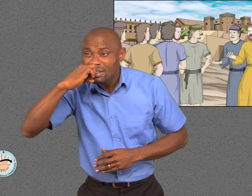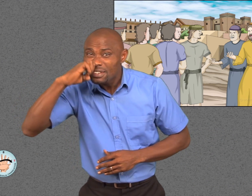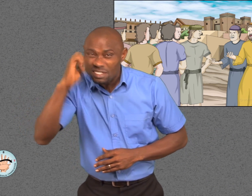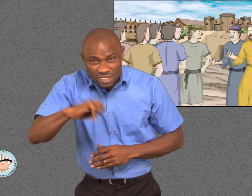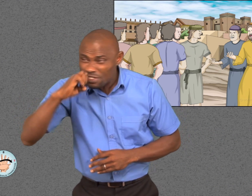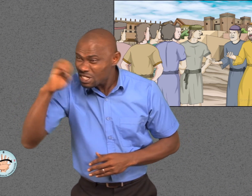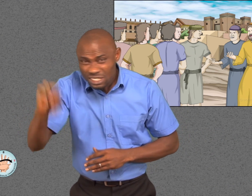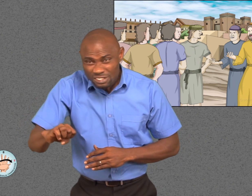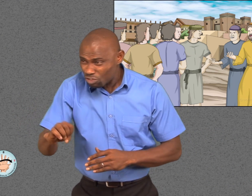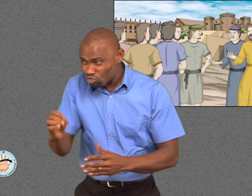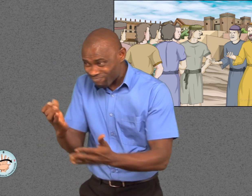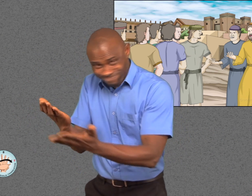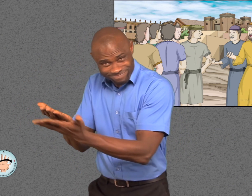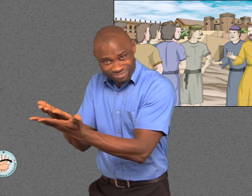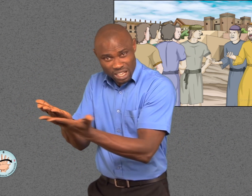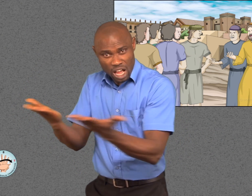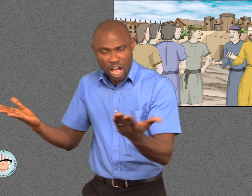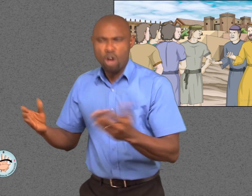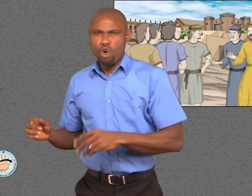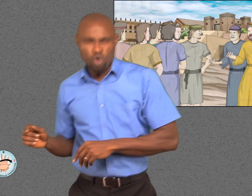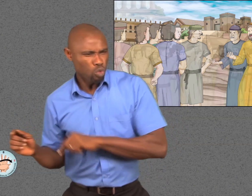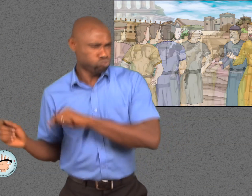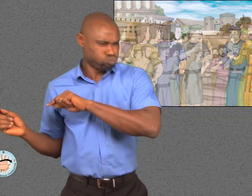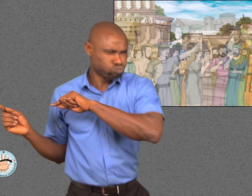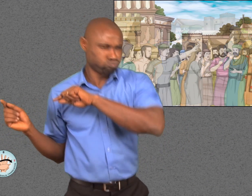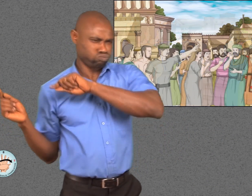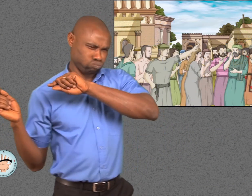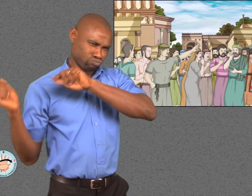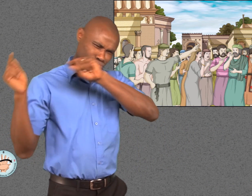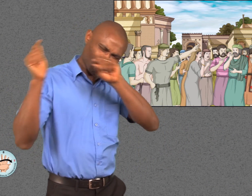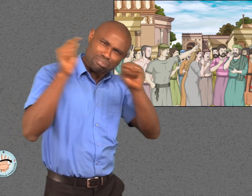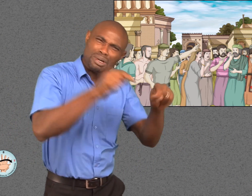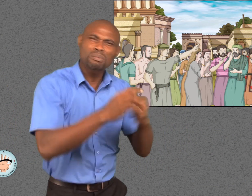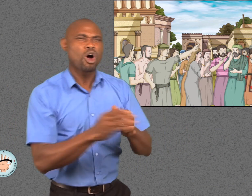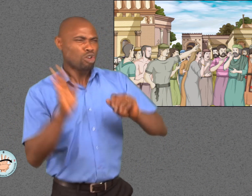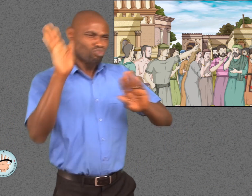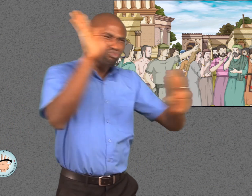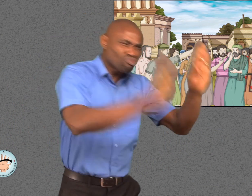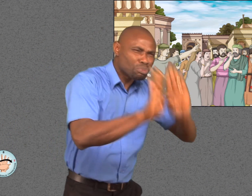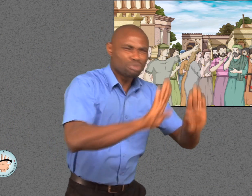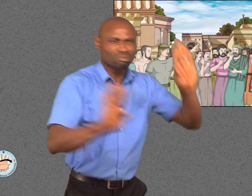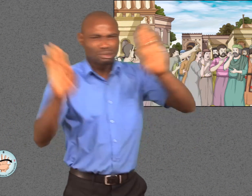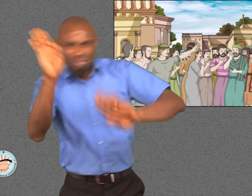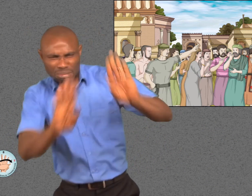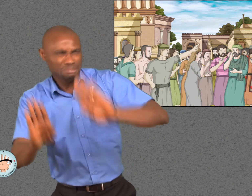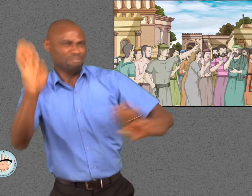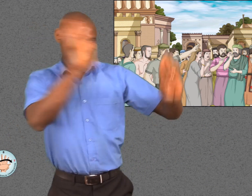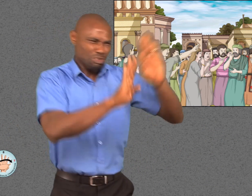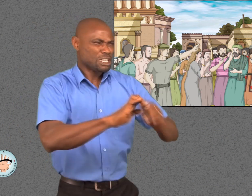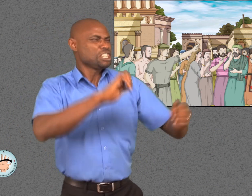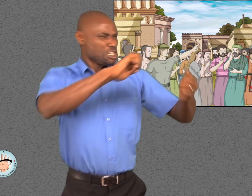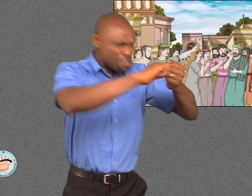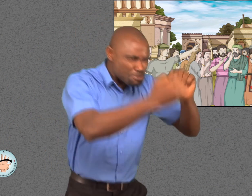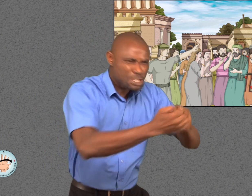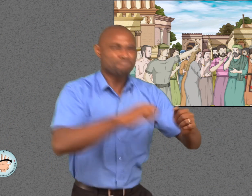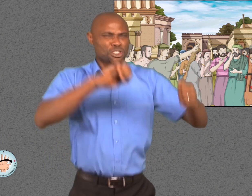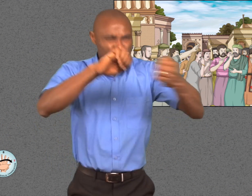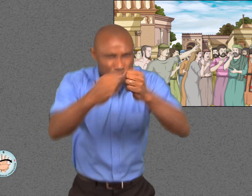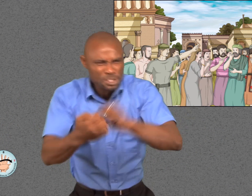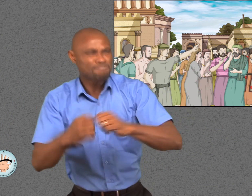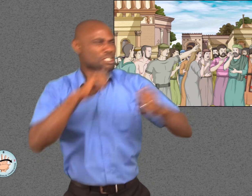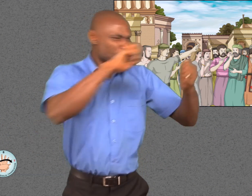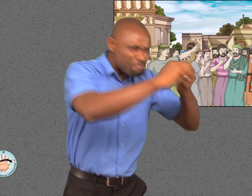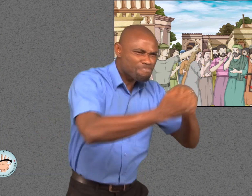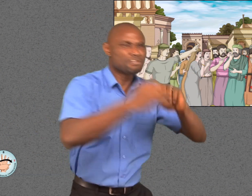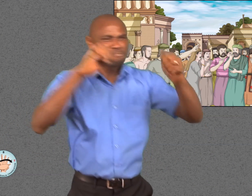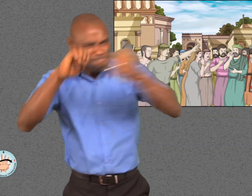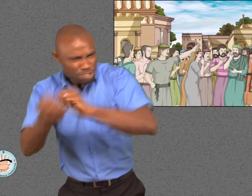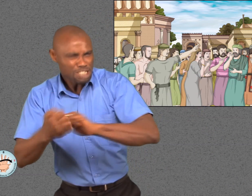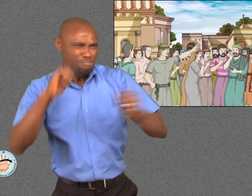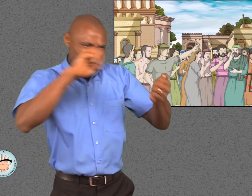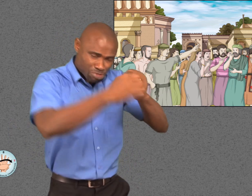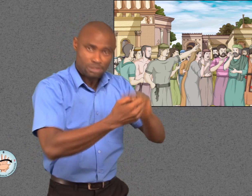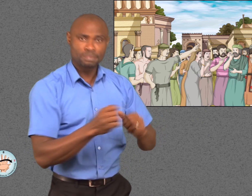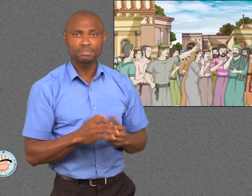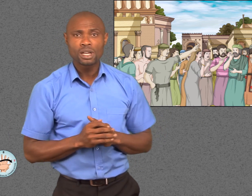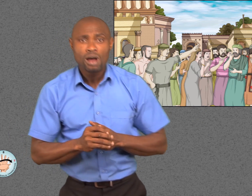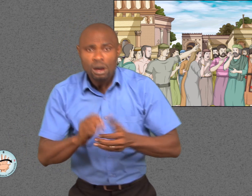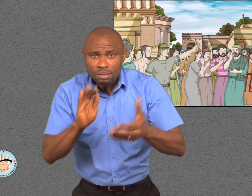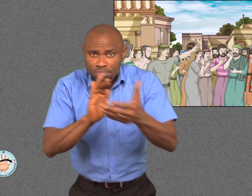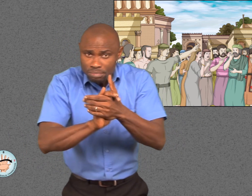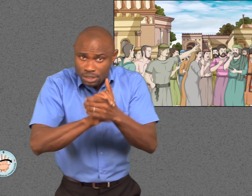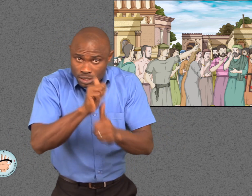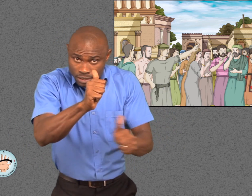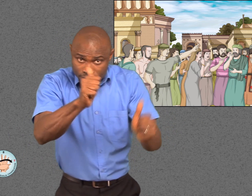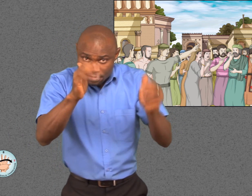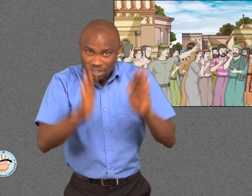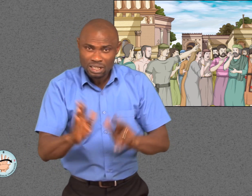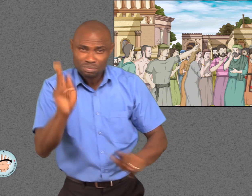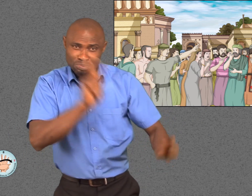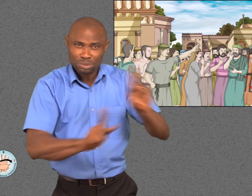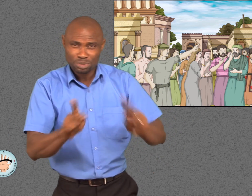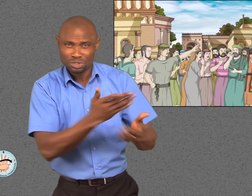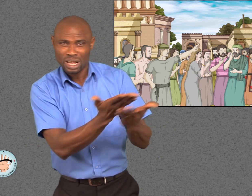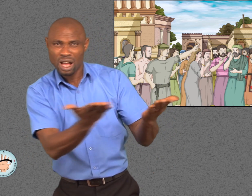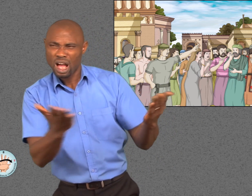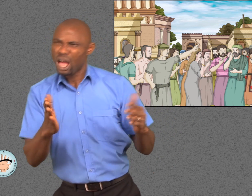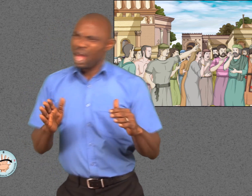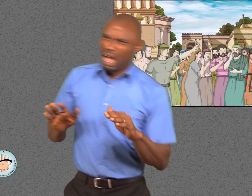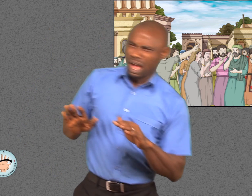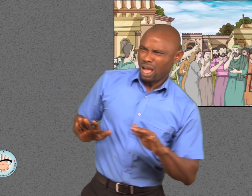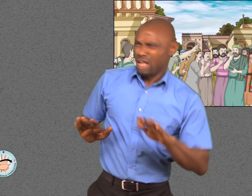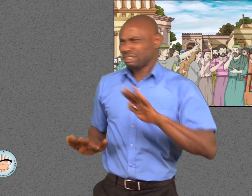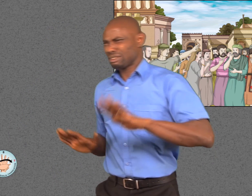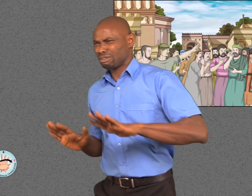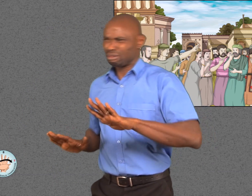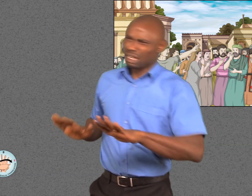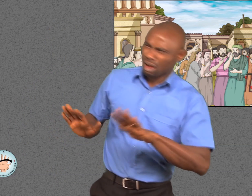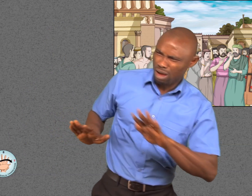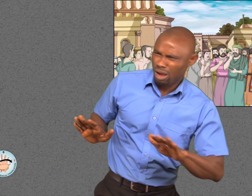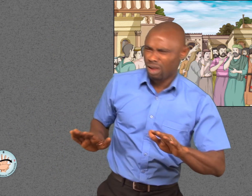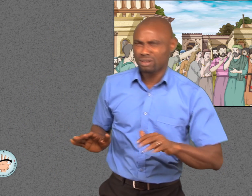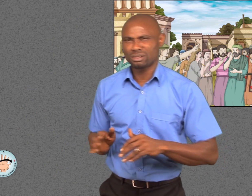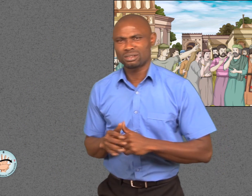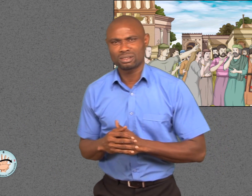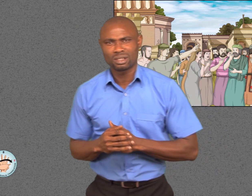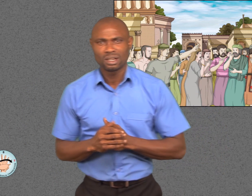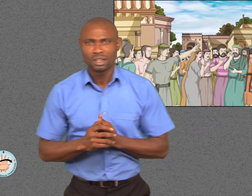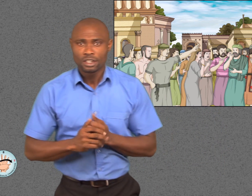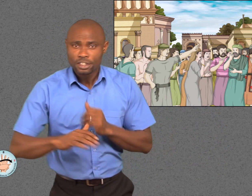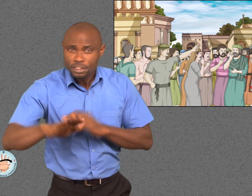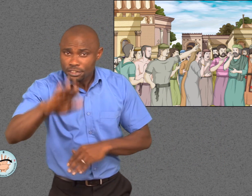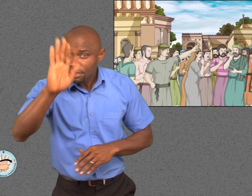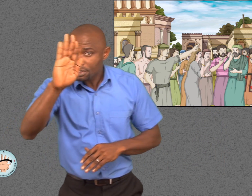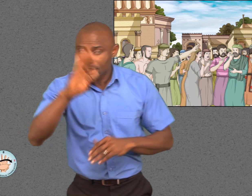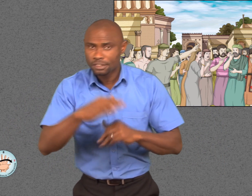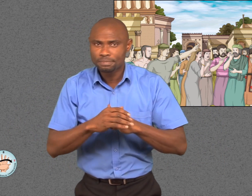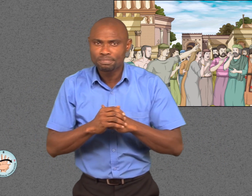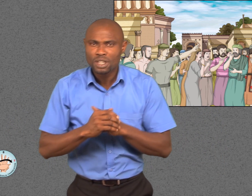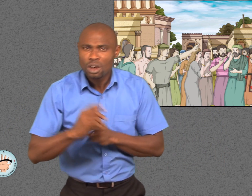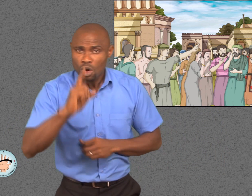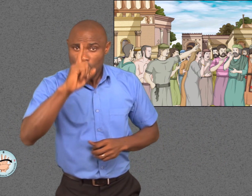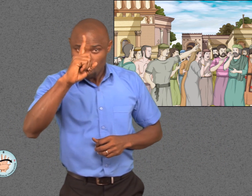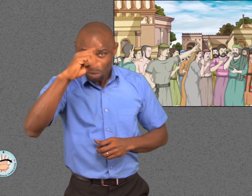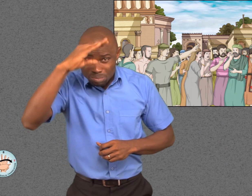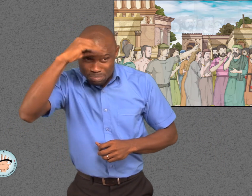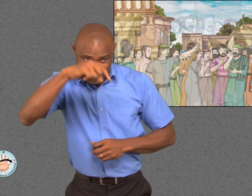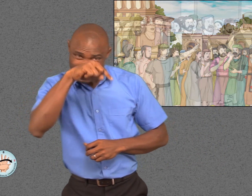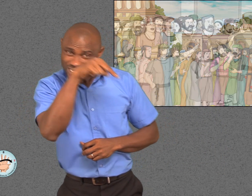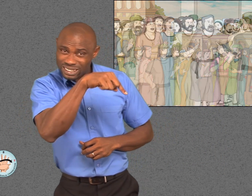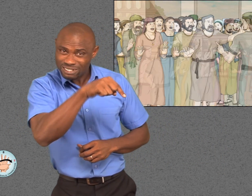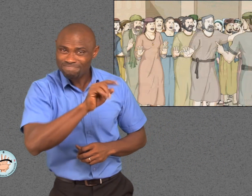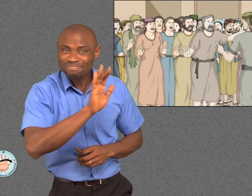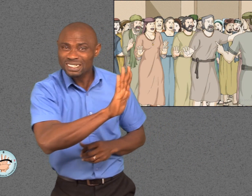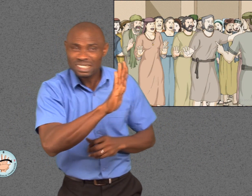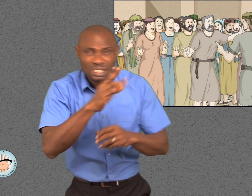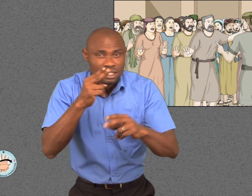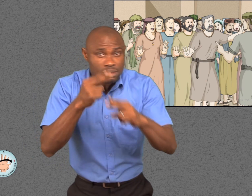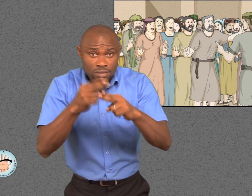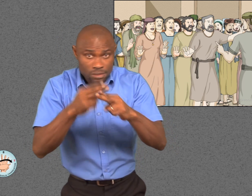So they brought in some troublemakers from the marketplace, formed a mob, and sent the city into an uproar.